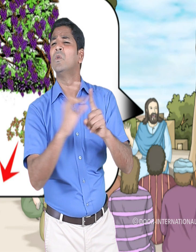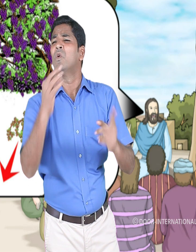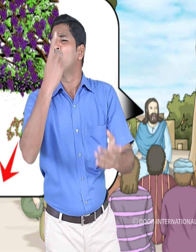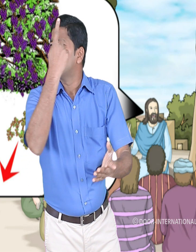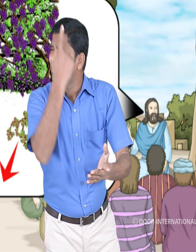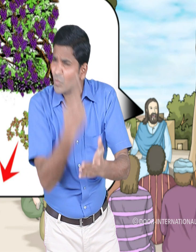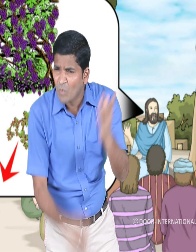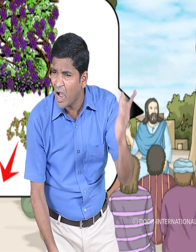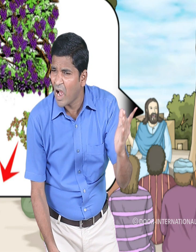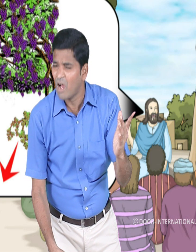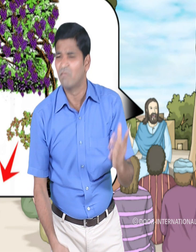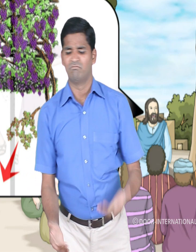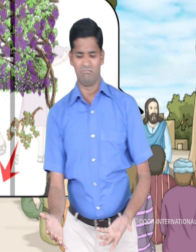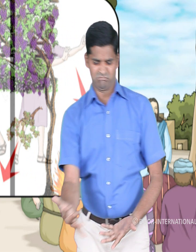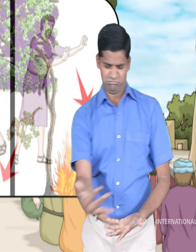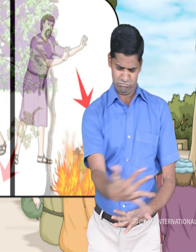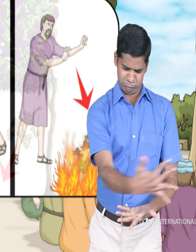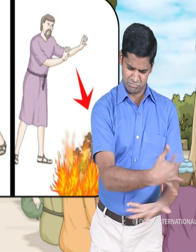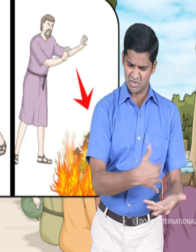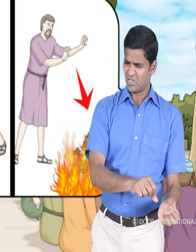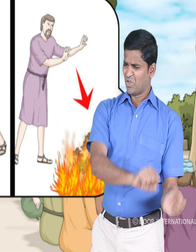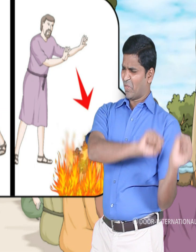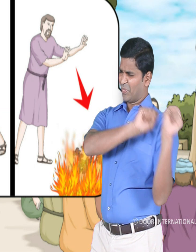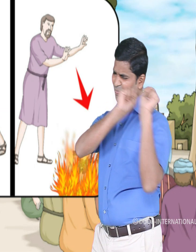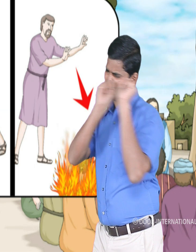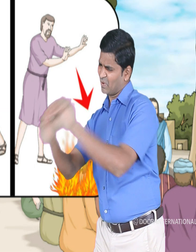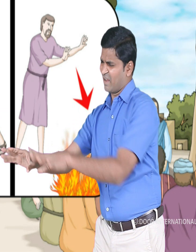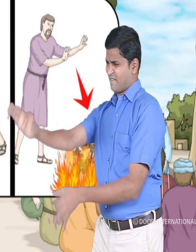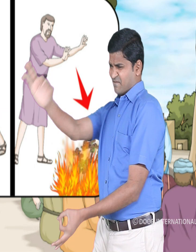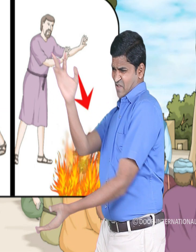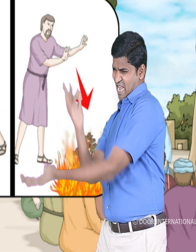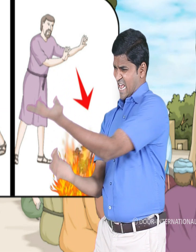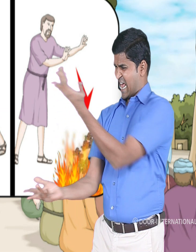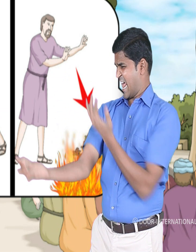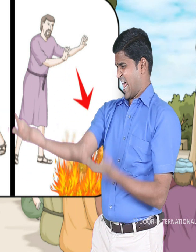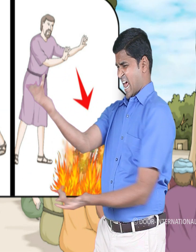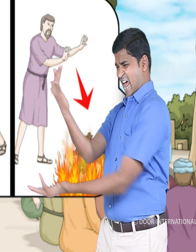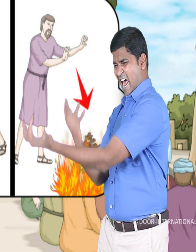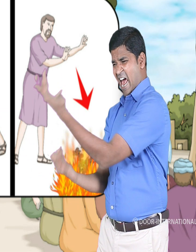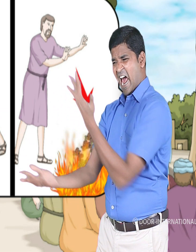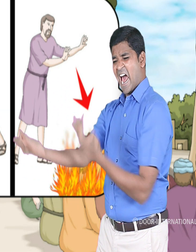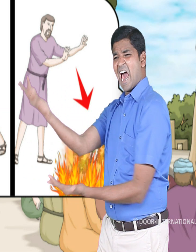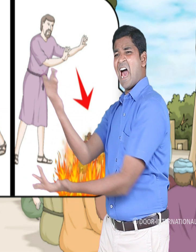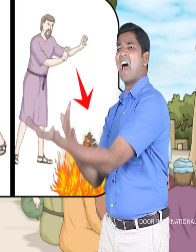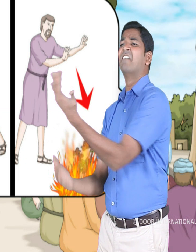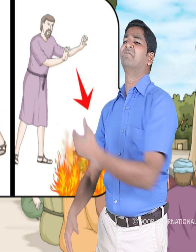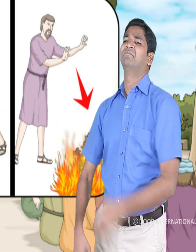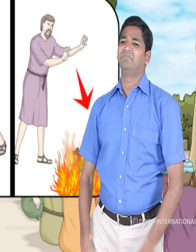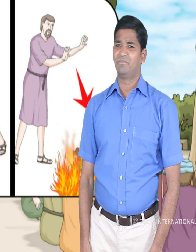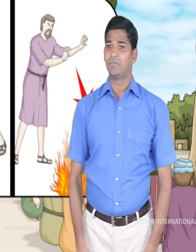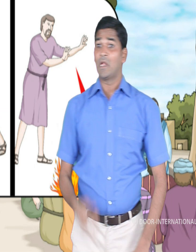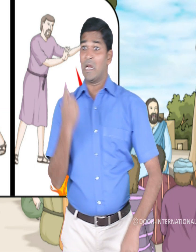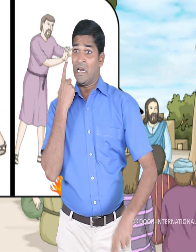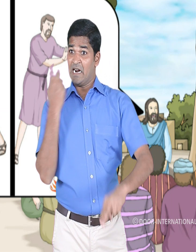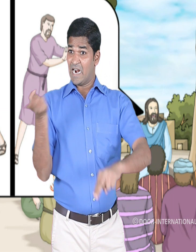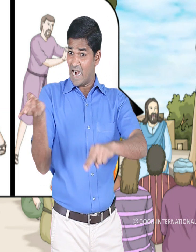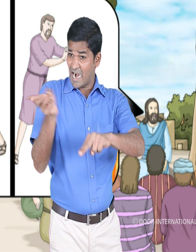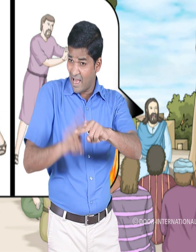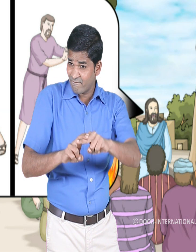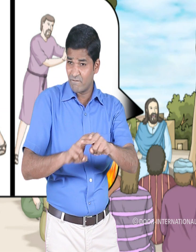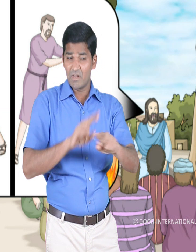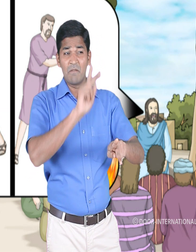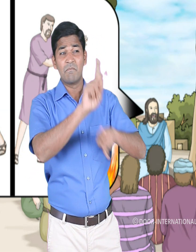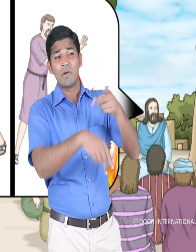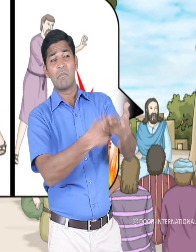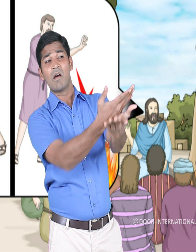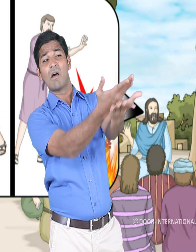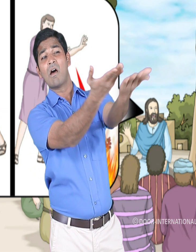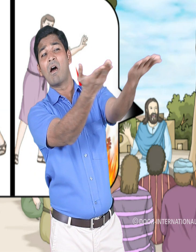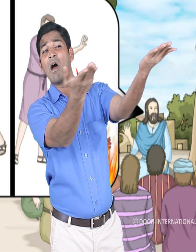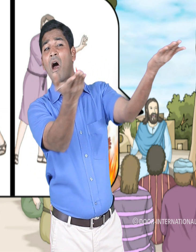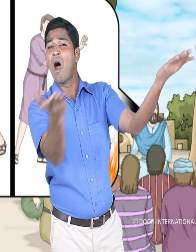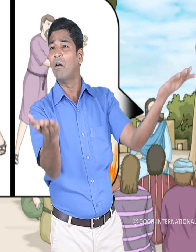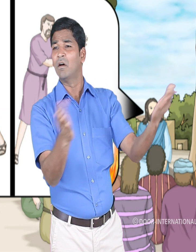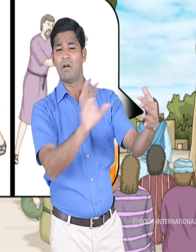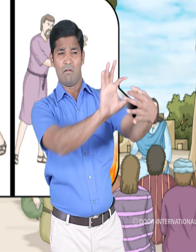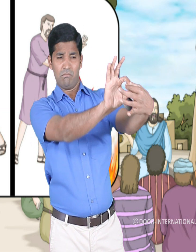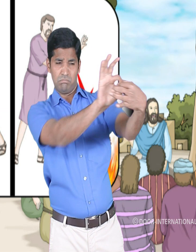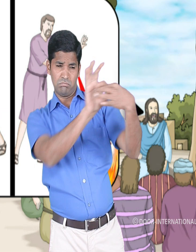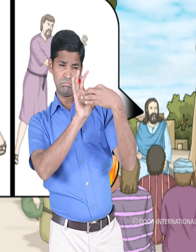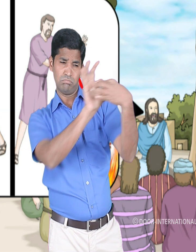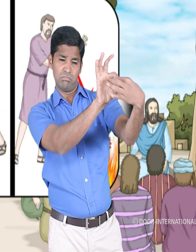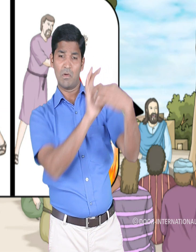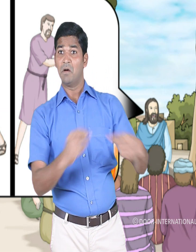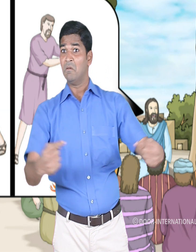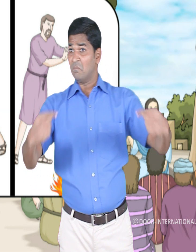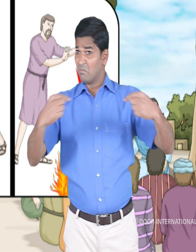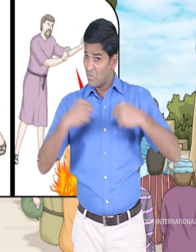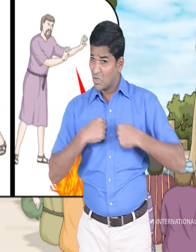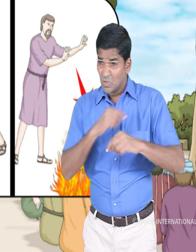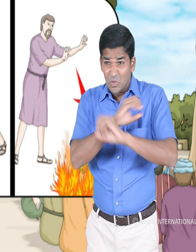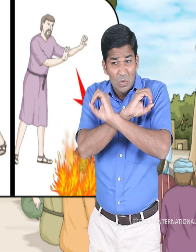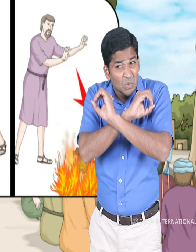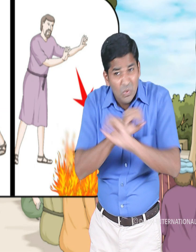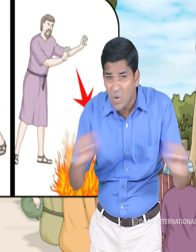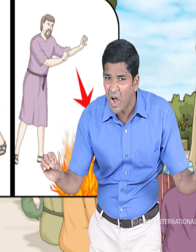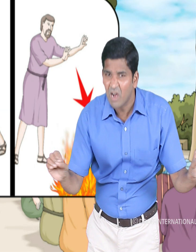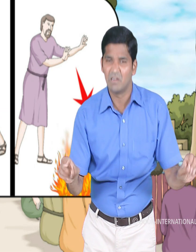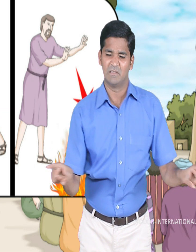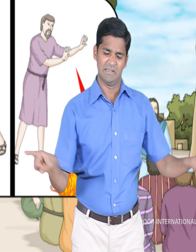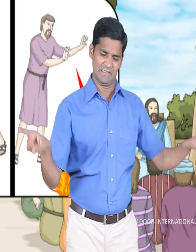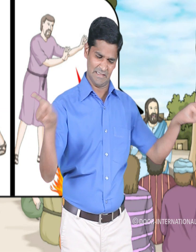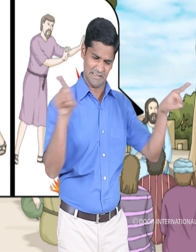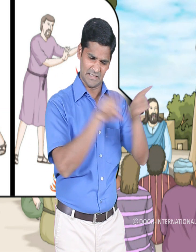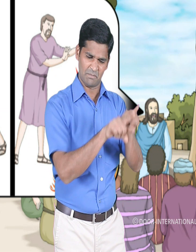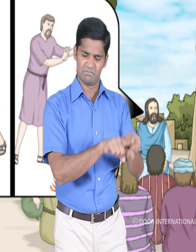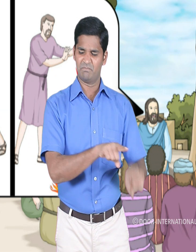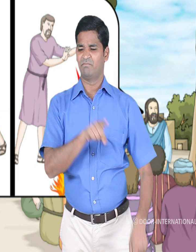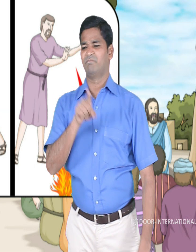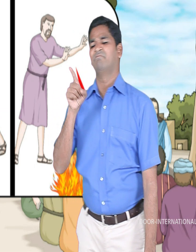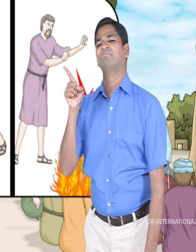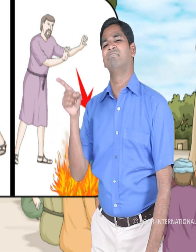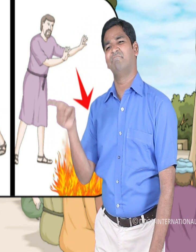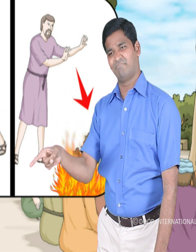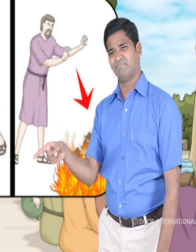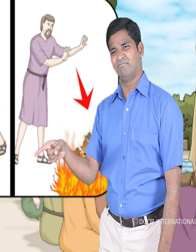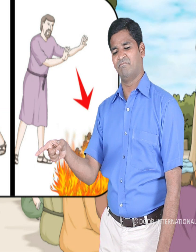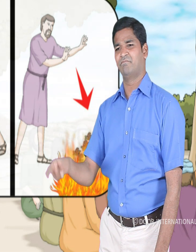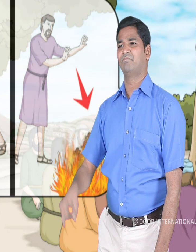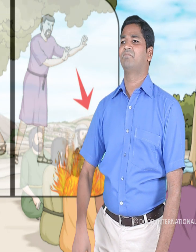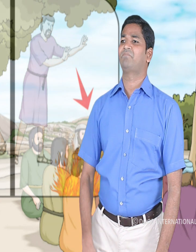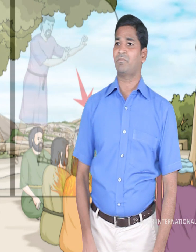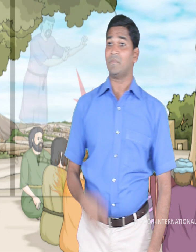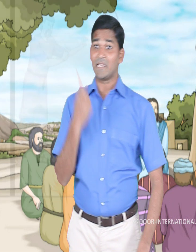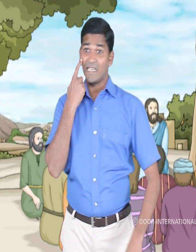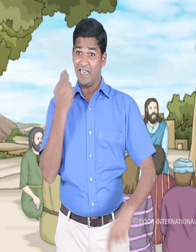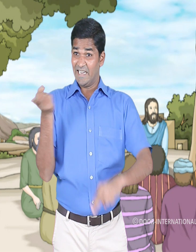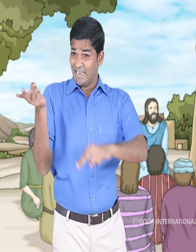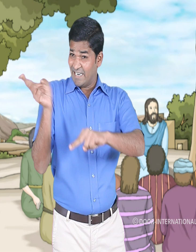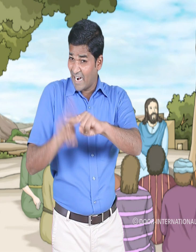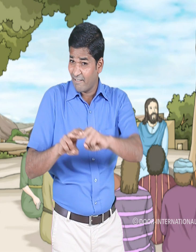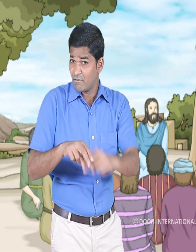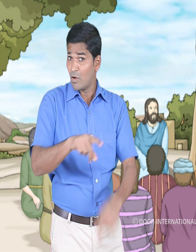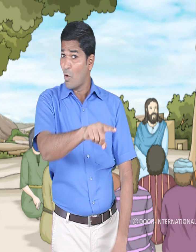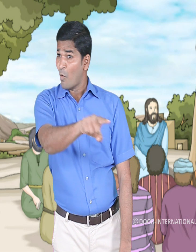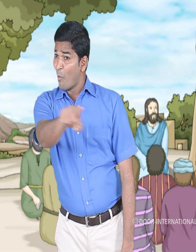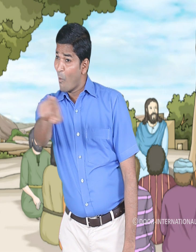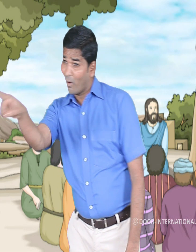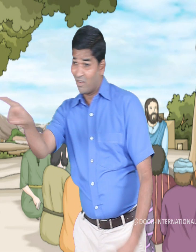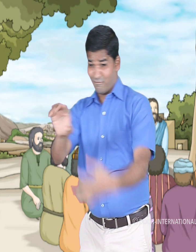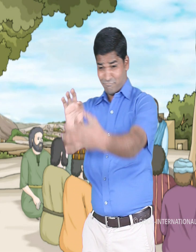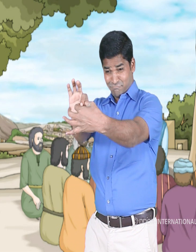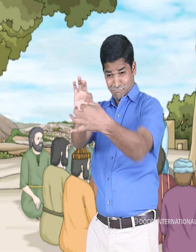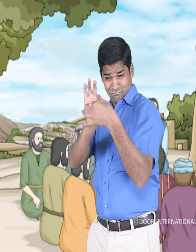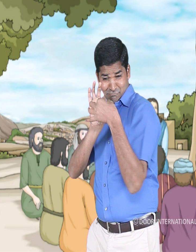Such branches are gathered up, thrown into the fire, and burned.